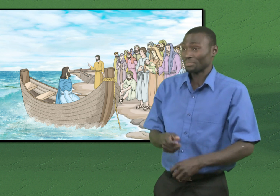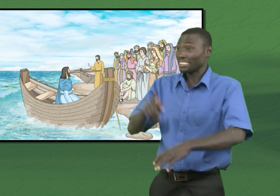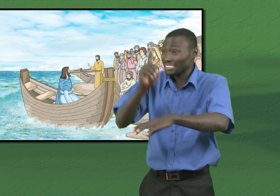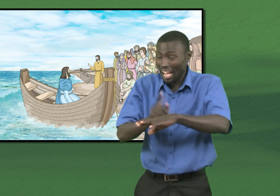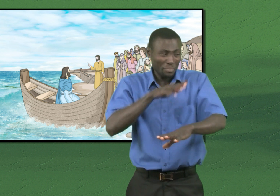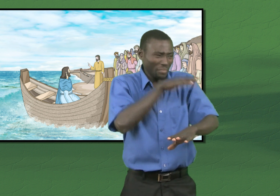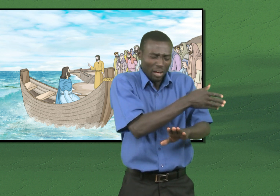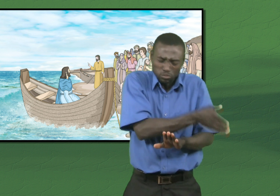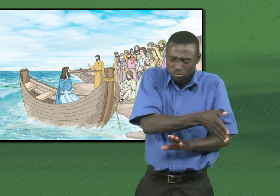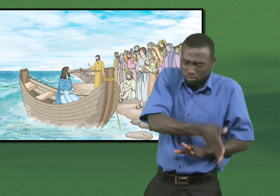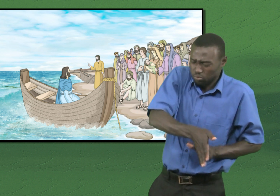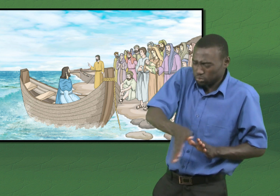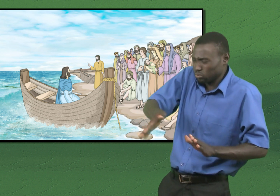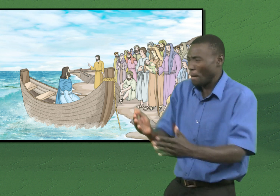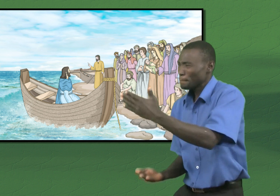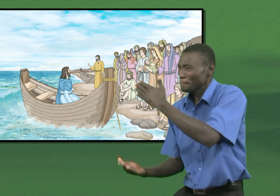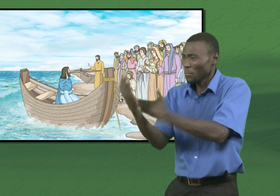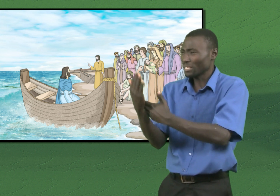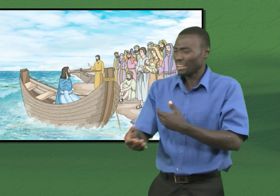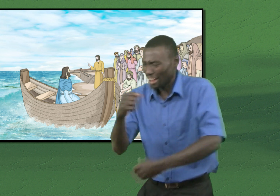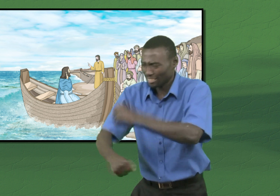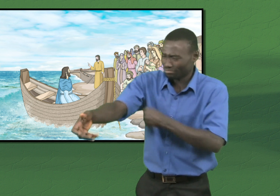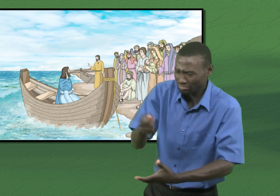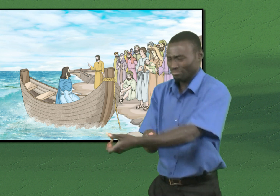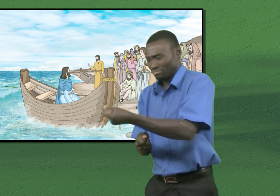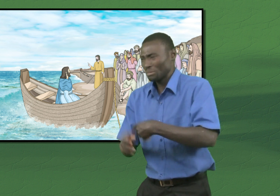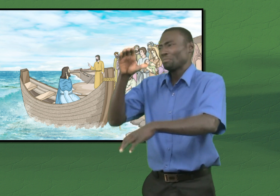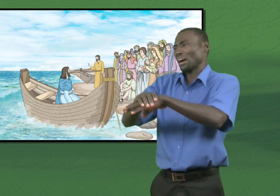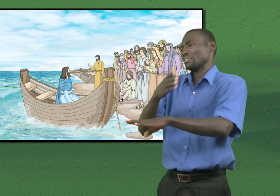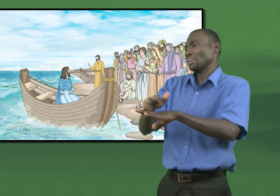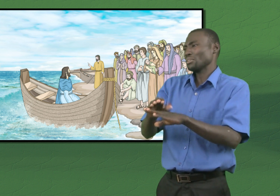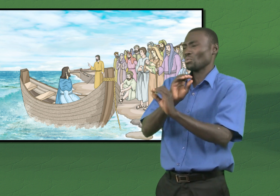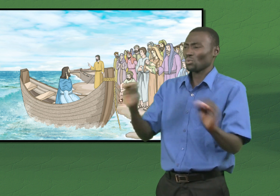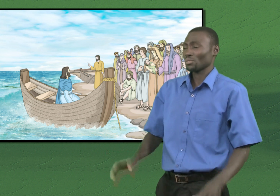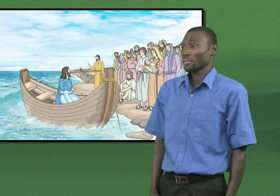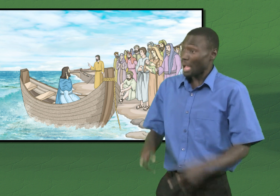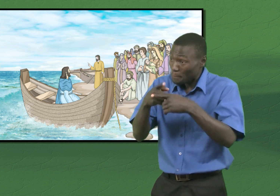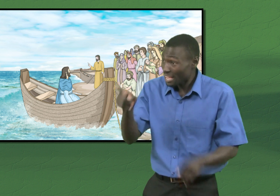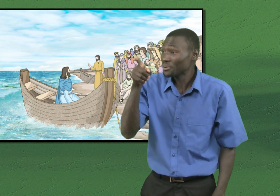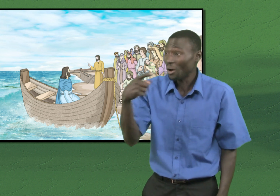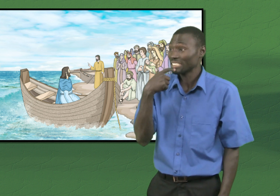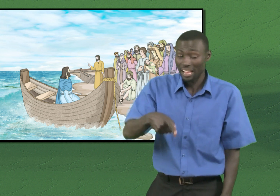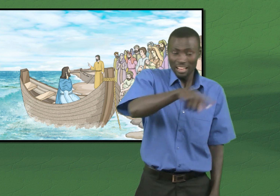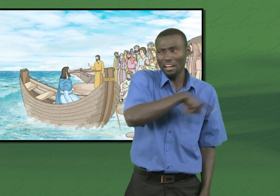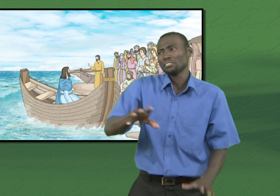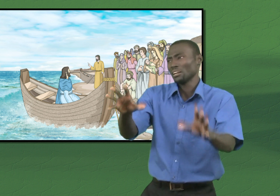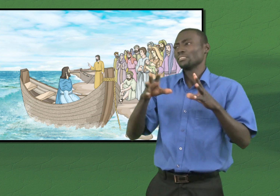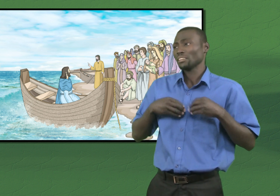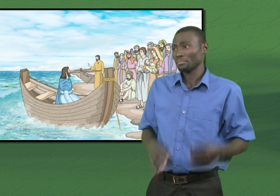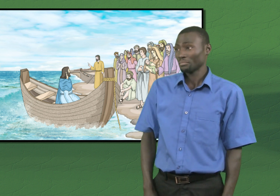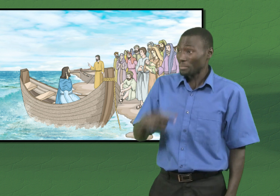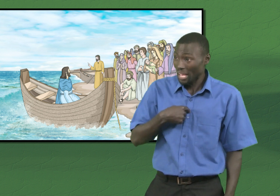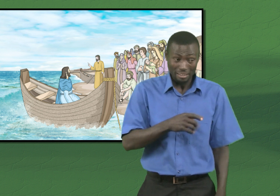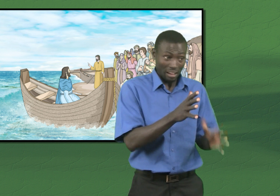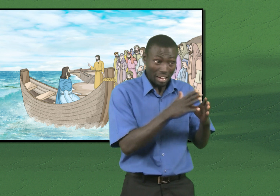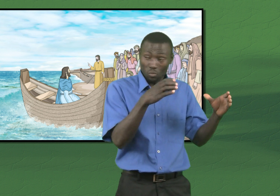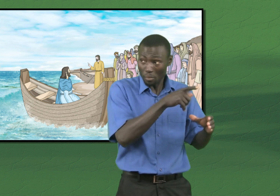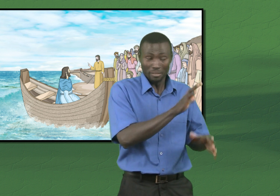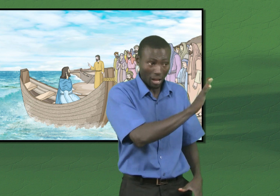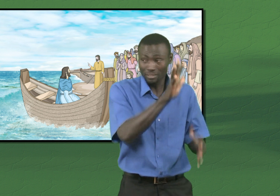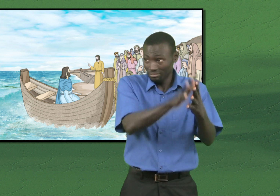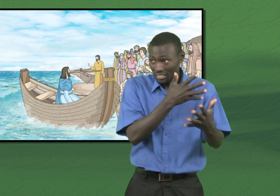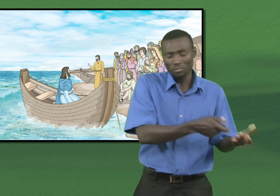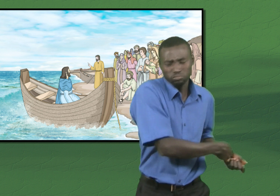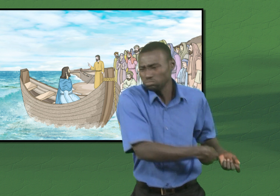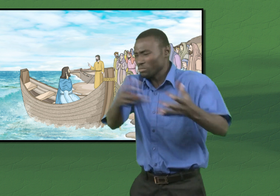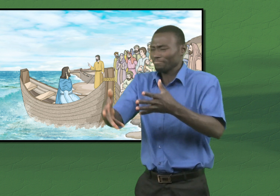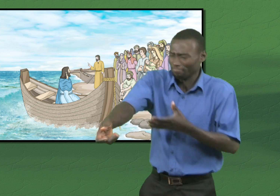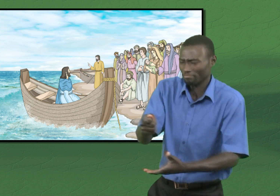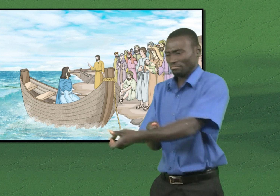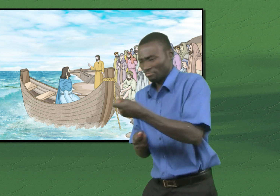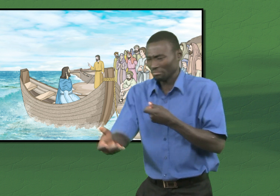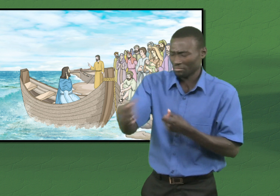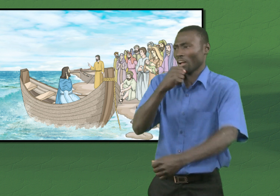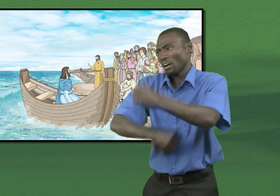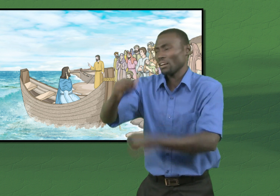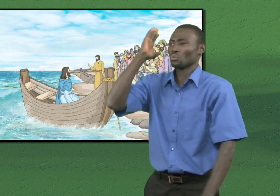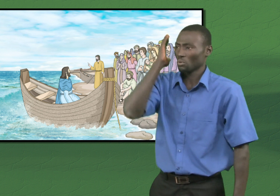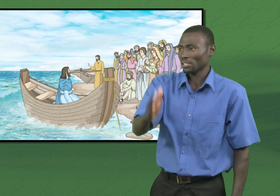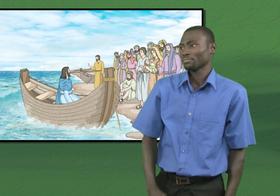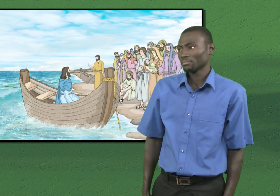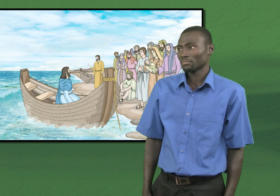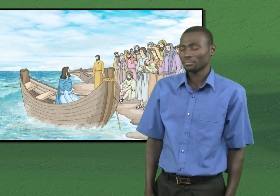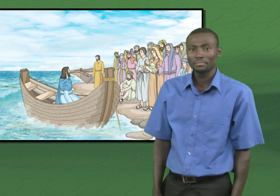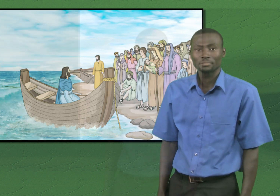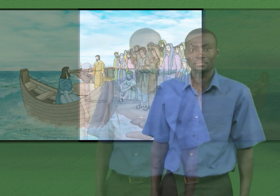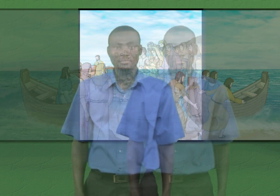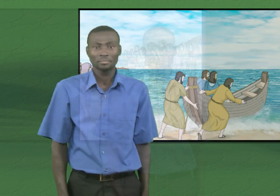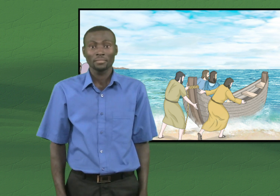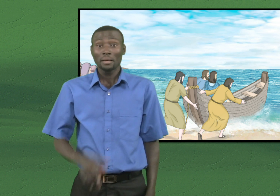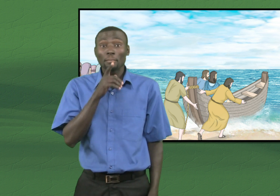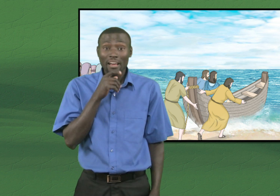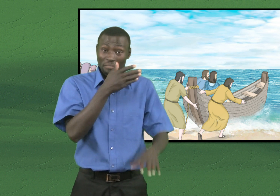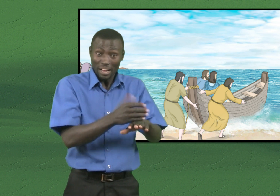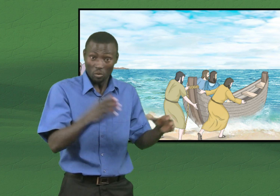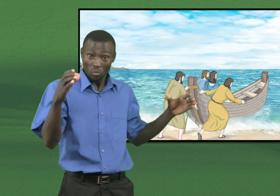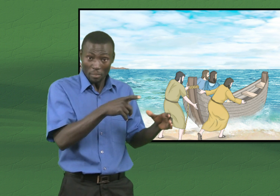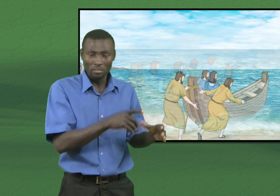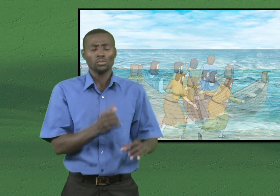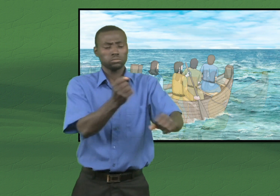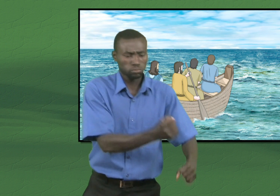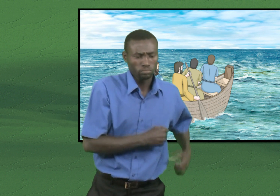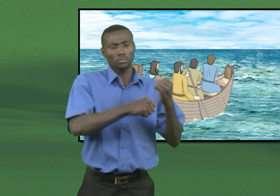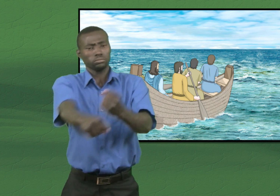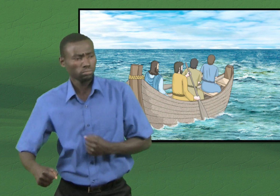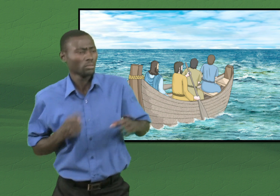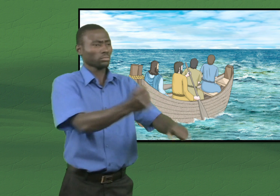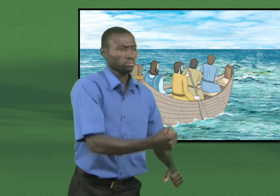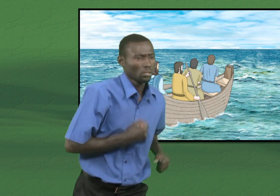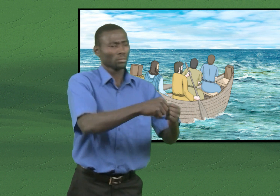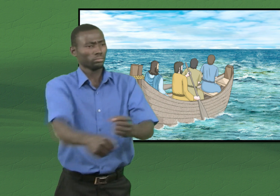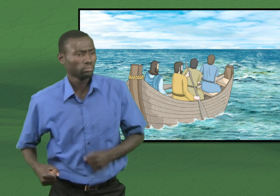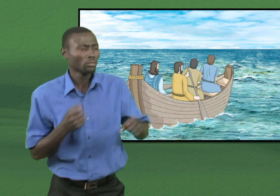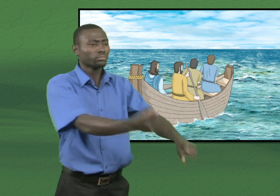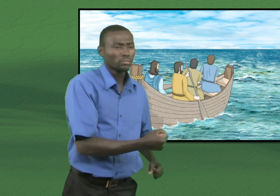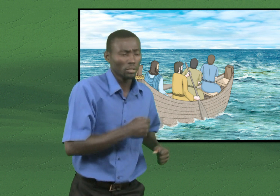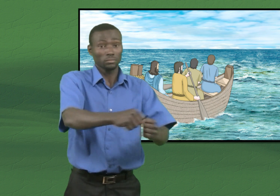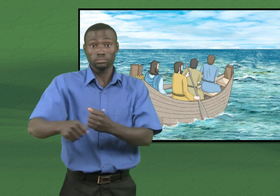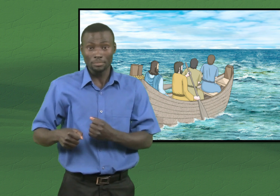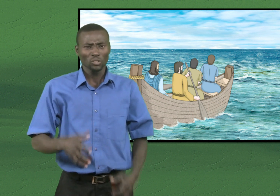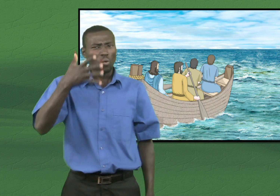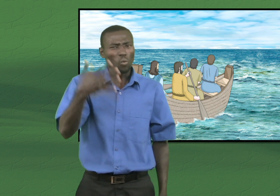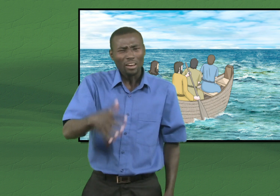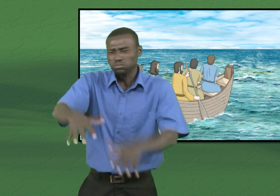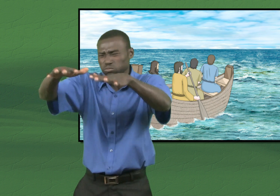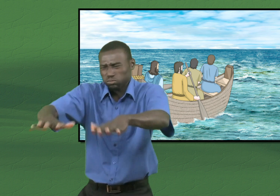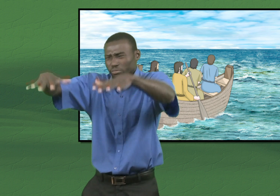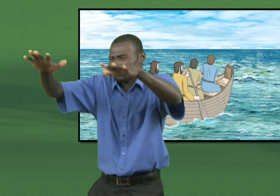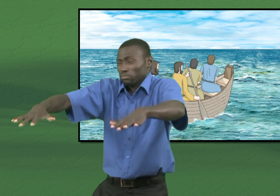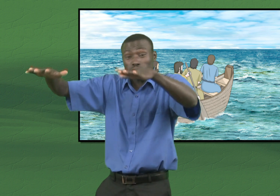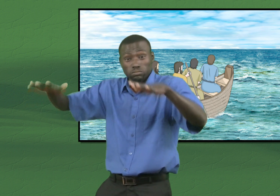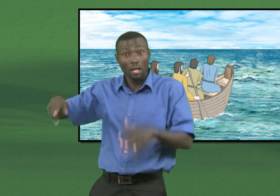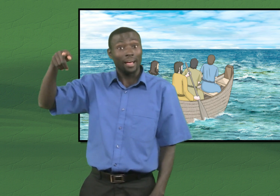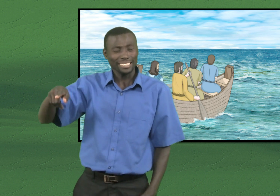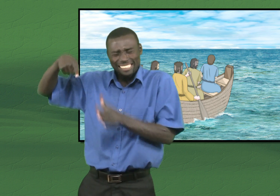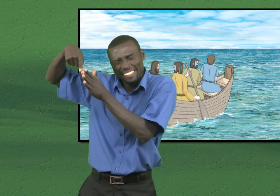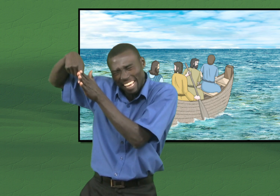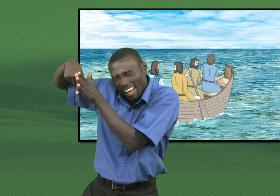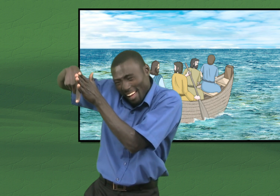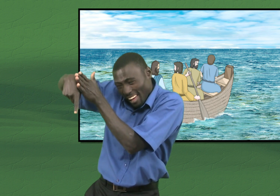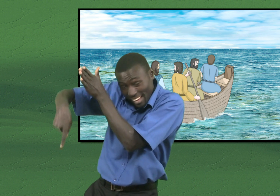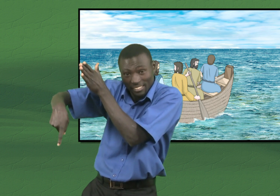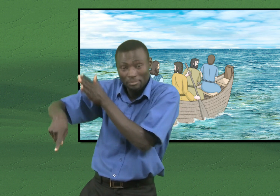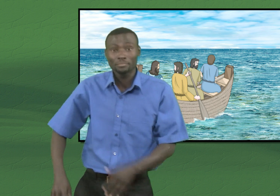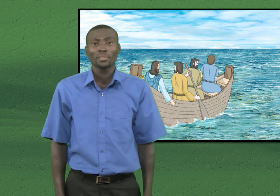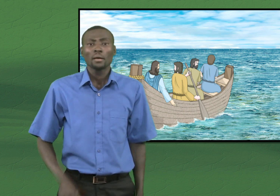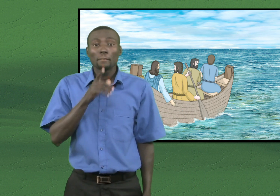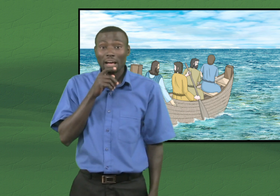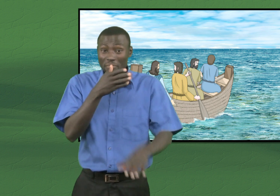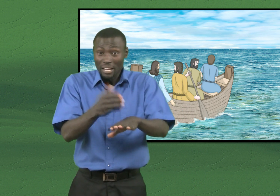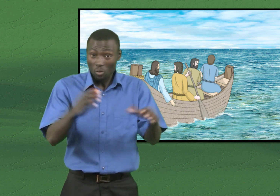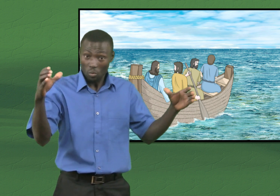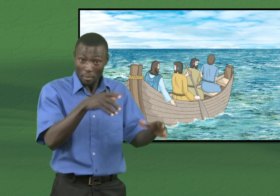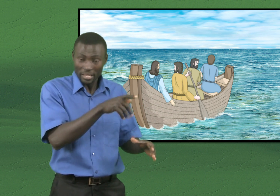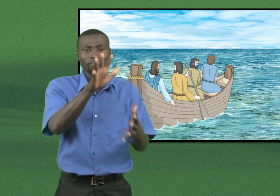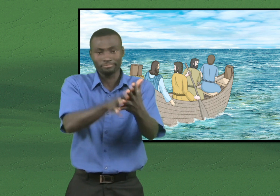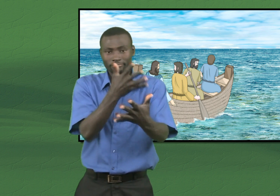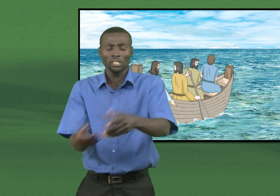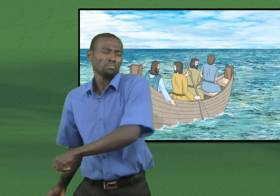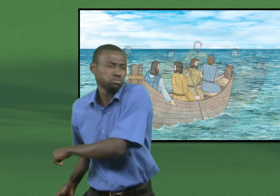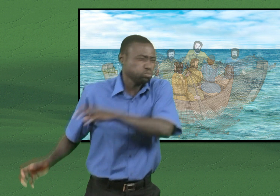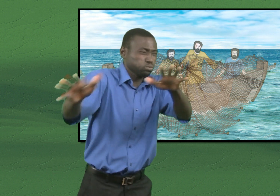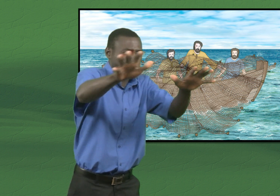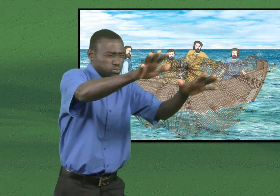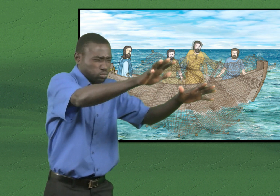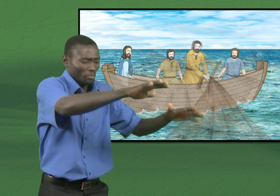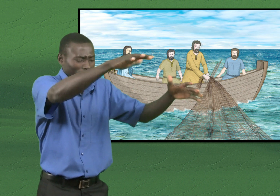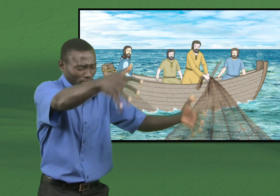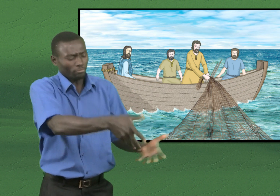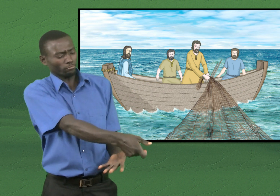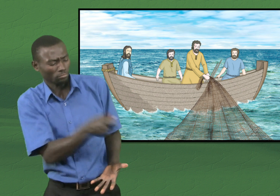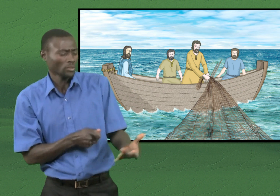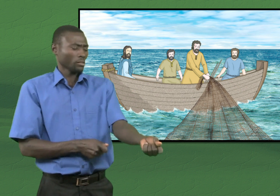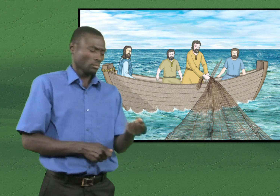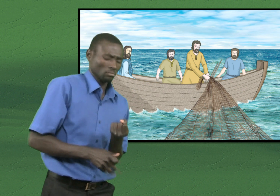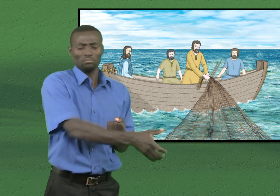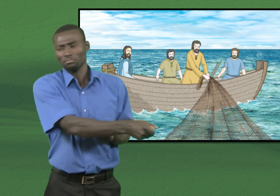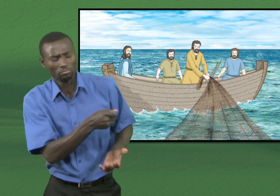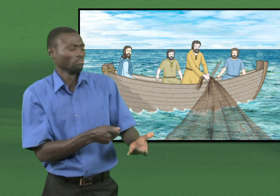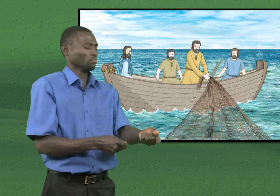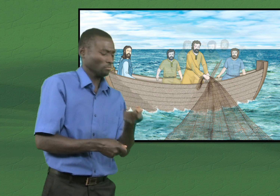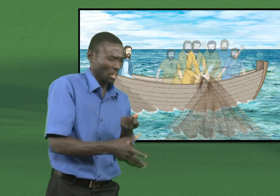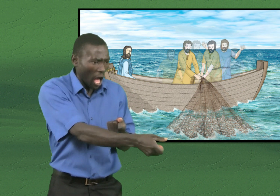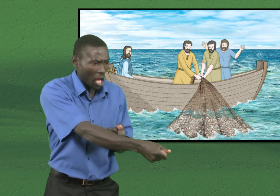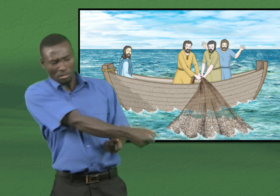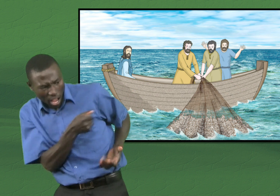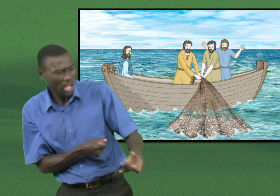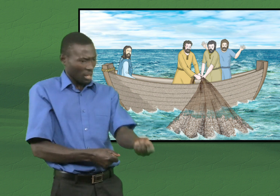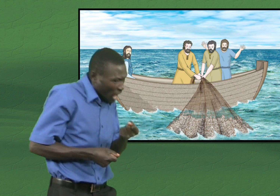“Master,” Simon replied, “we have worked hard all night without catching anything. But because You say so, I will let down the nets.”